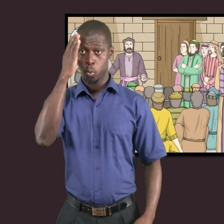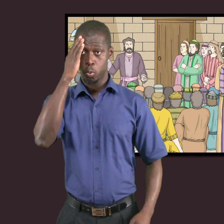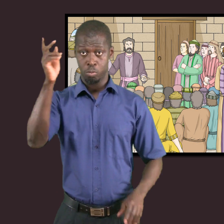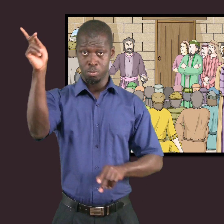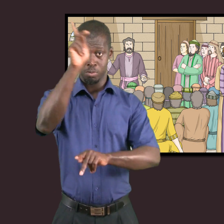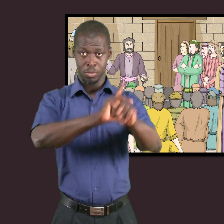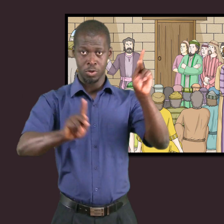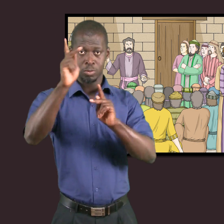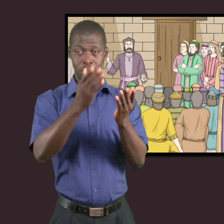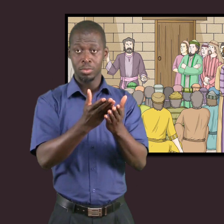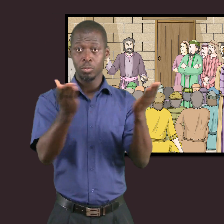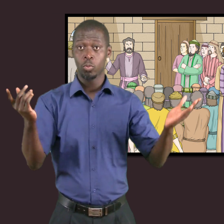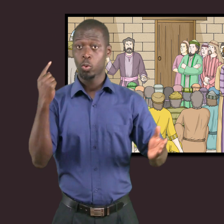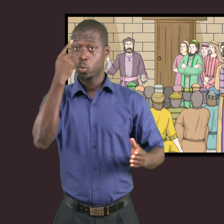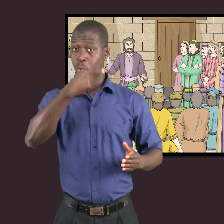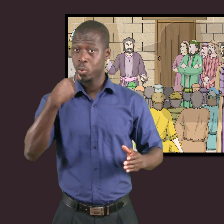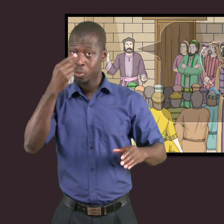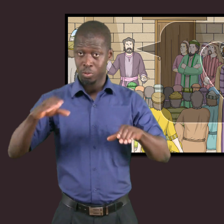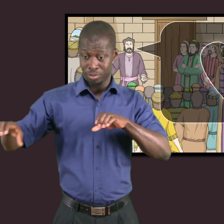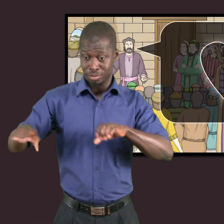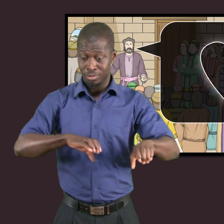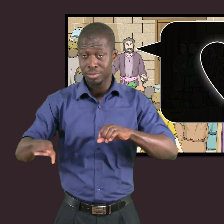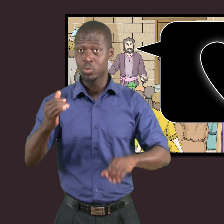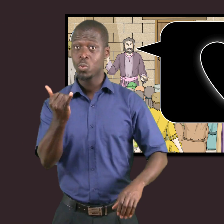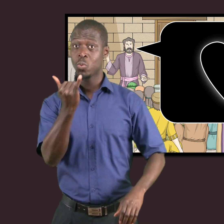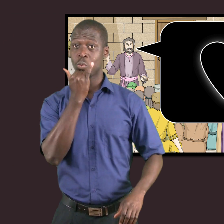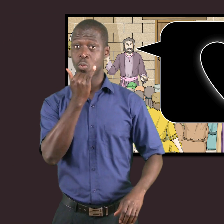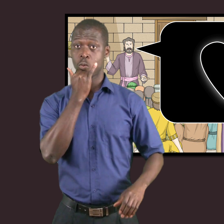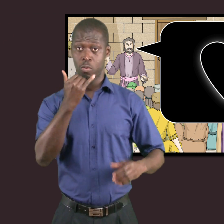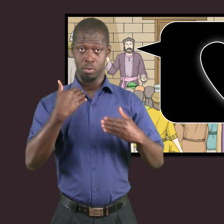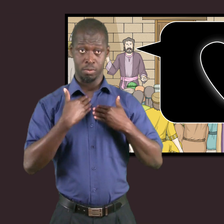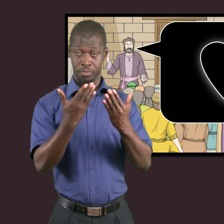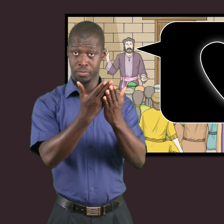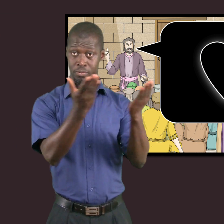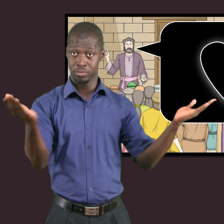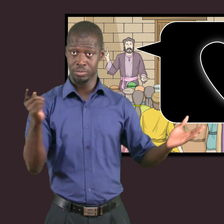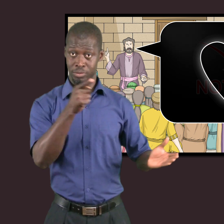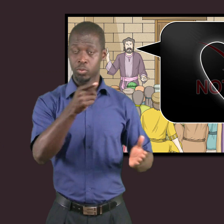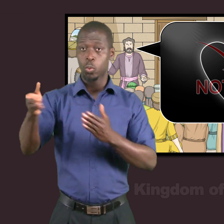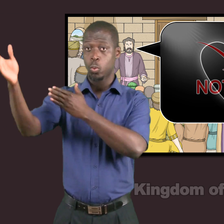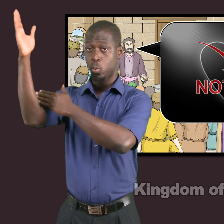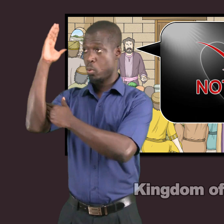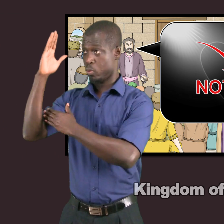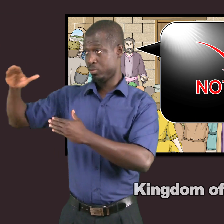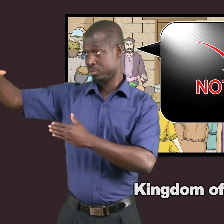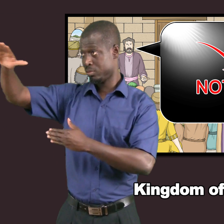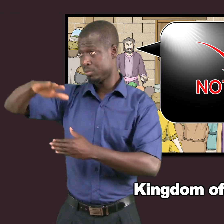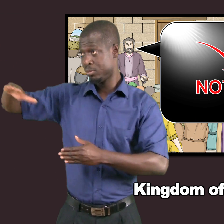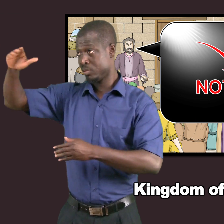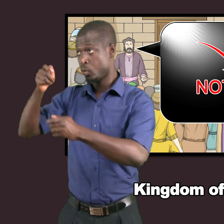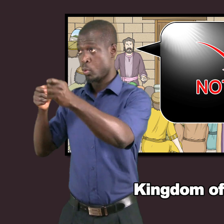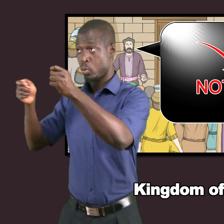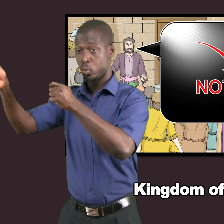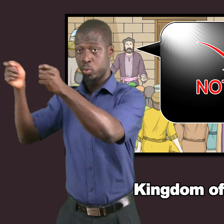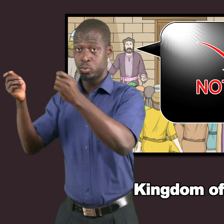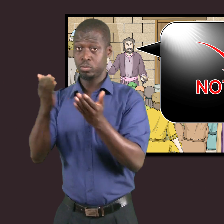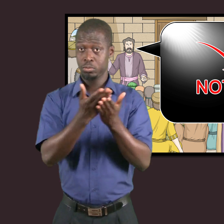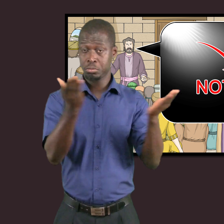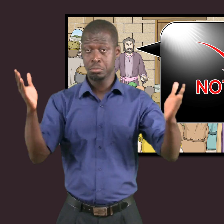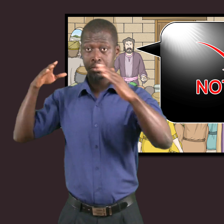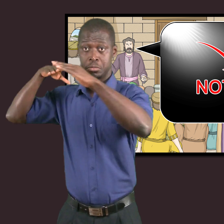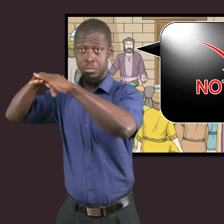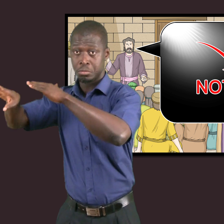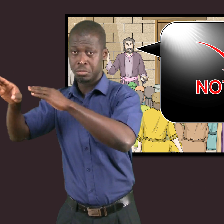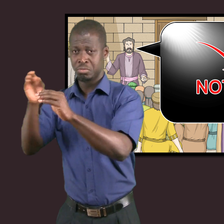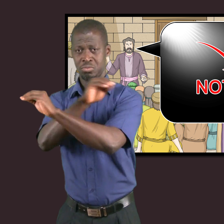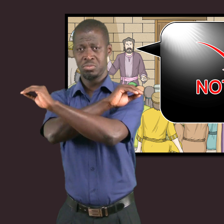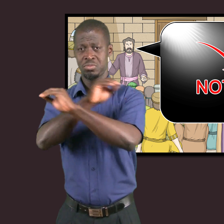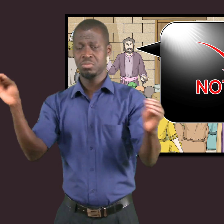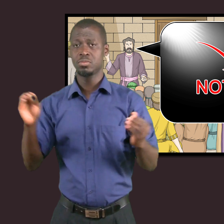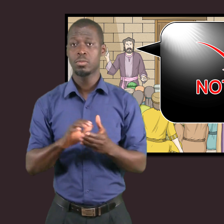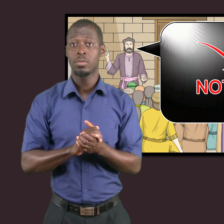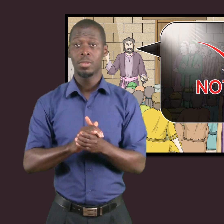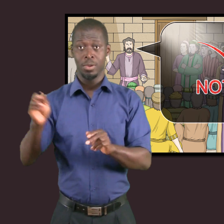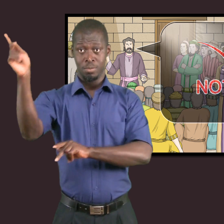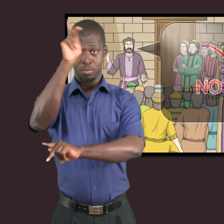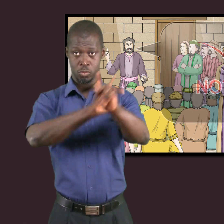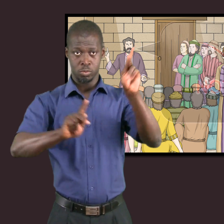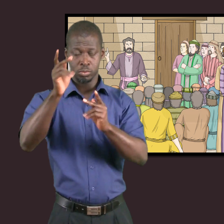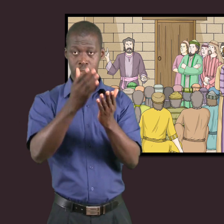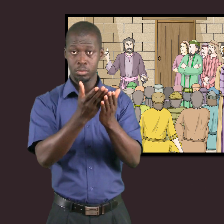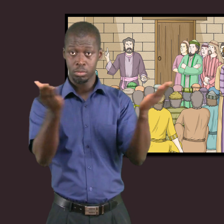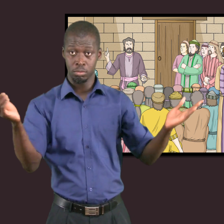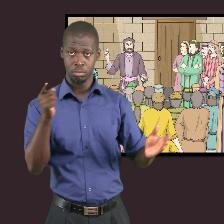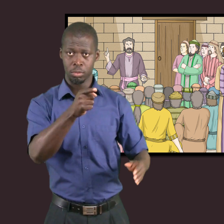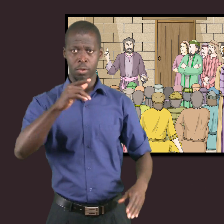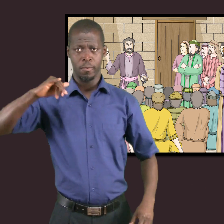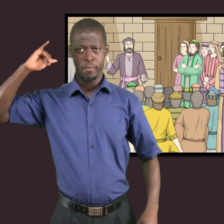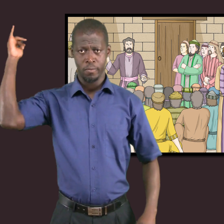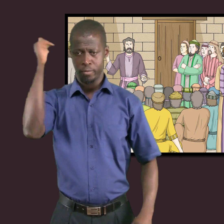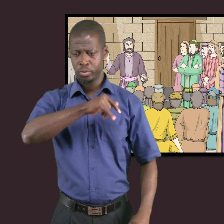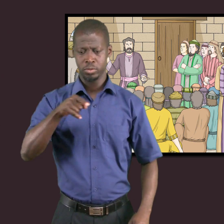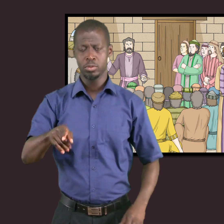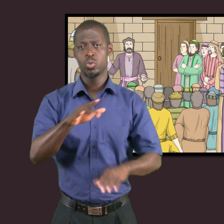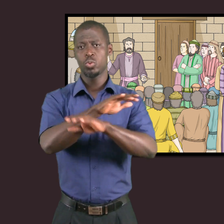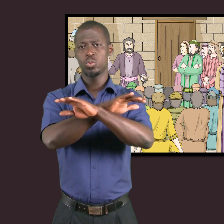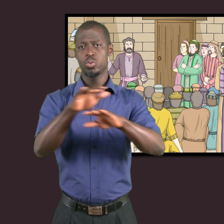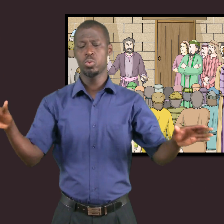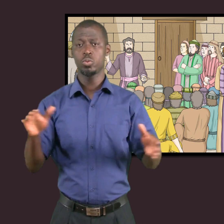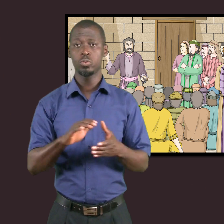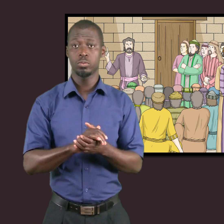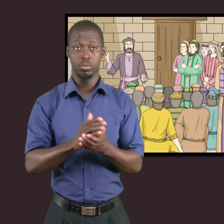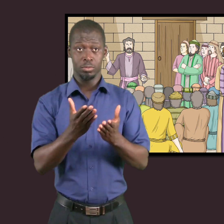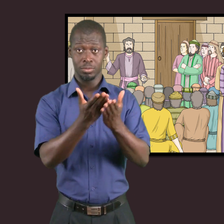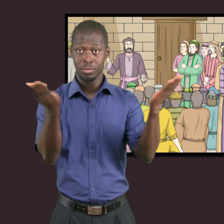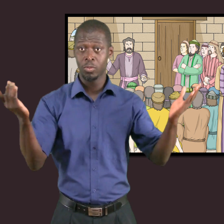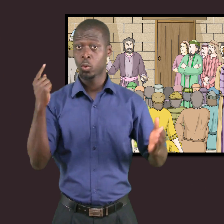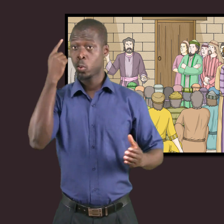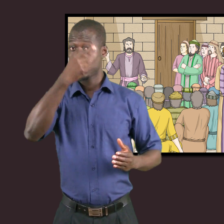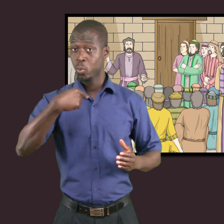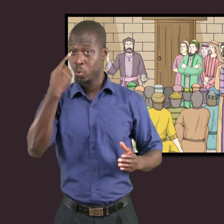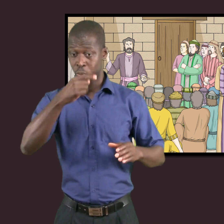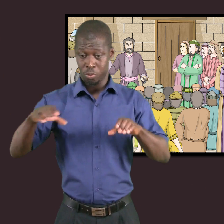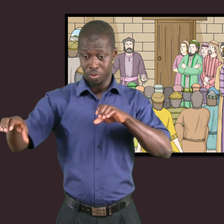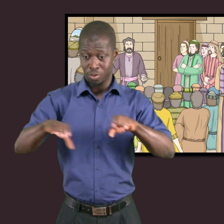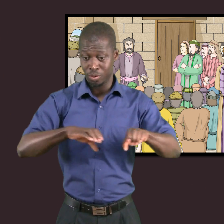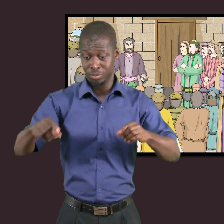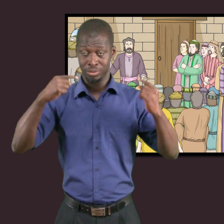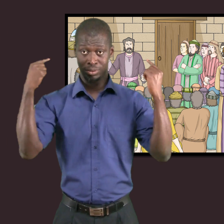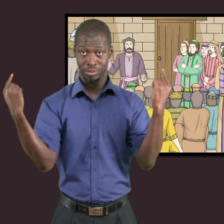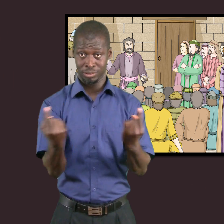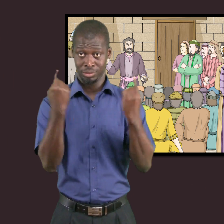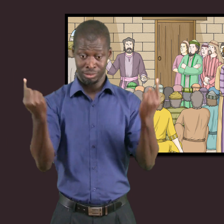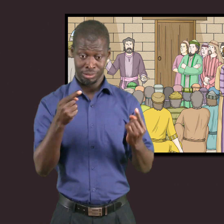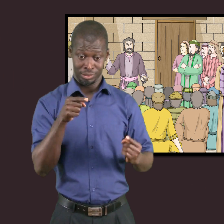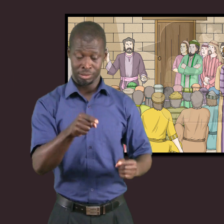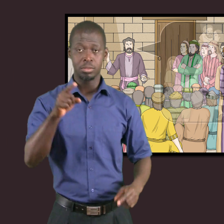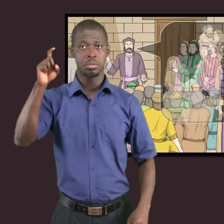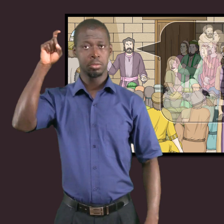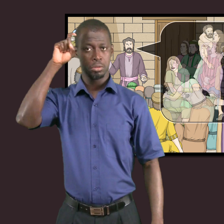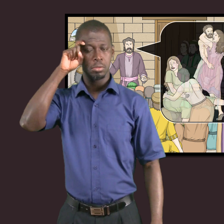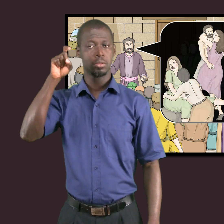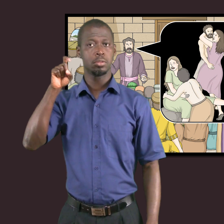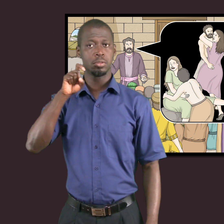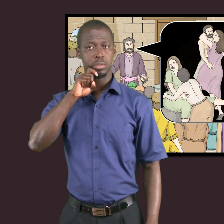Do you not know that the wicked will not inherit the kingdom of God?